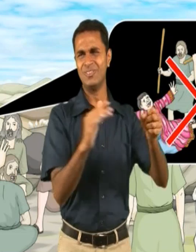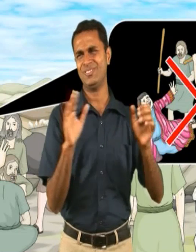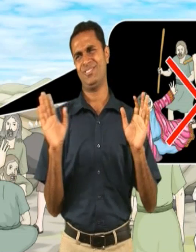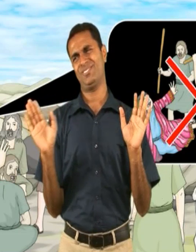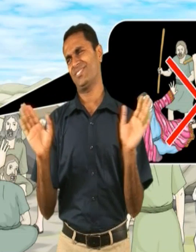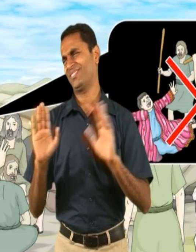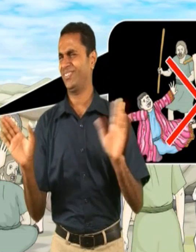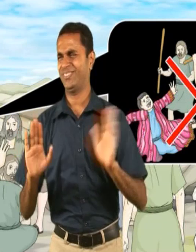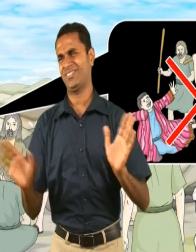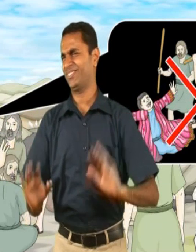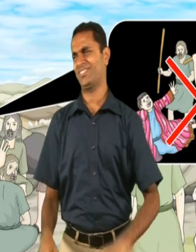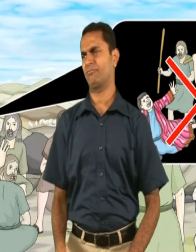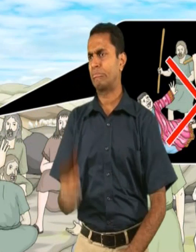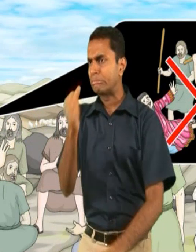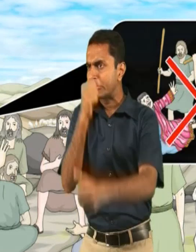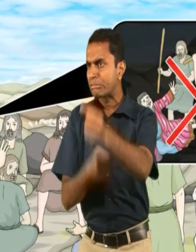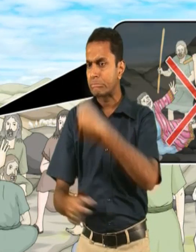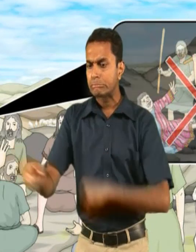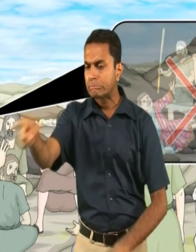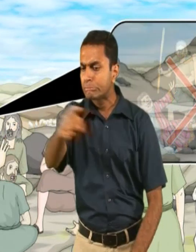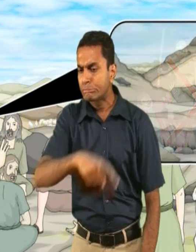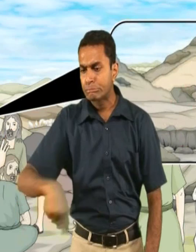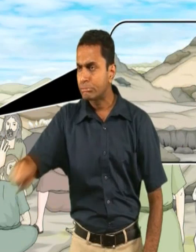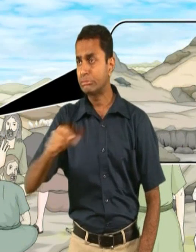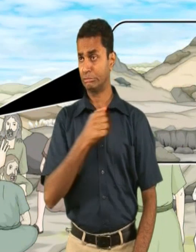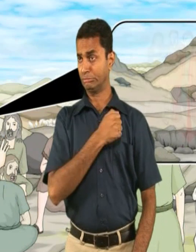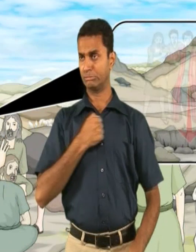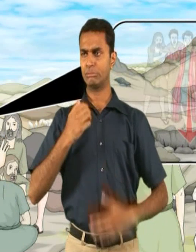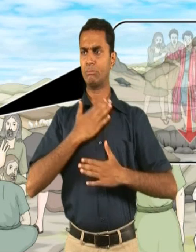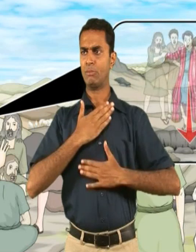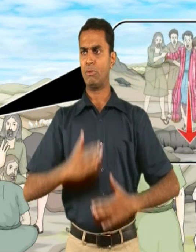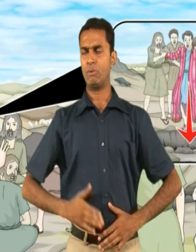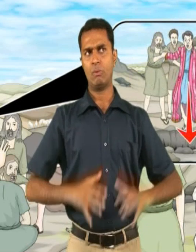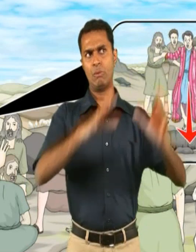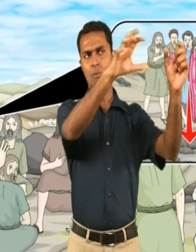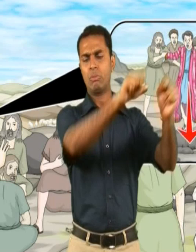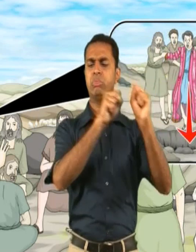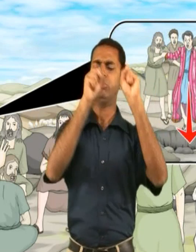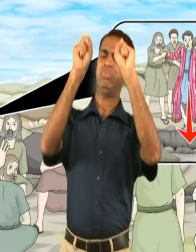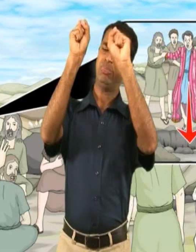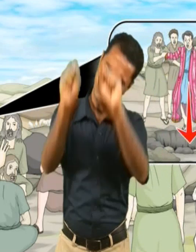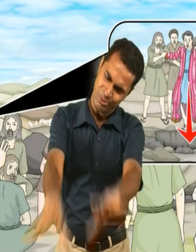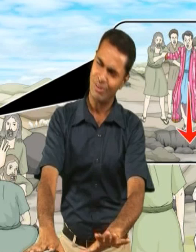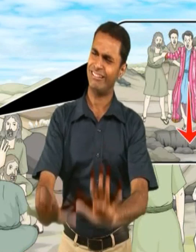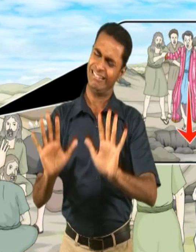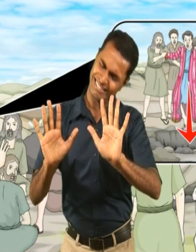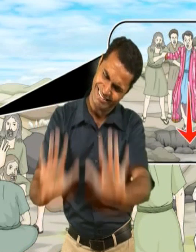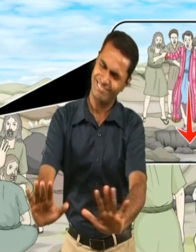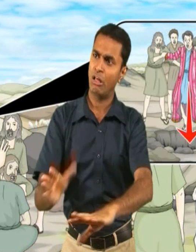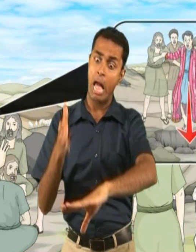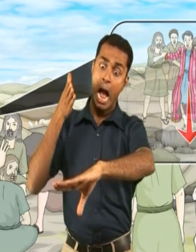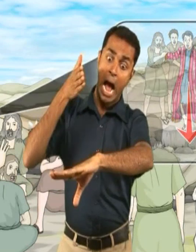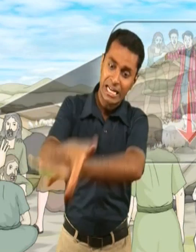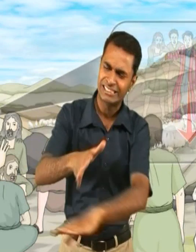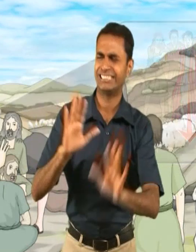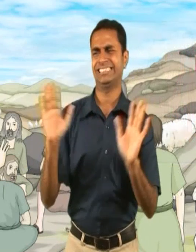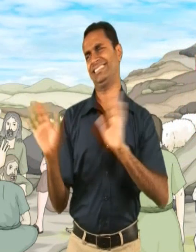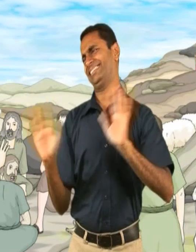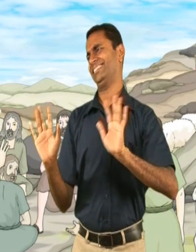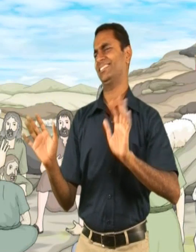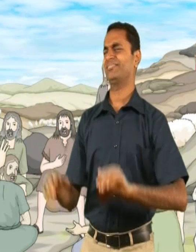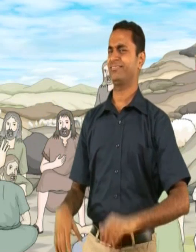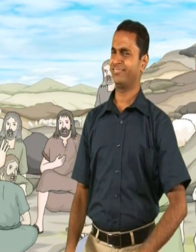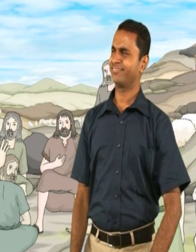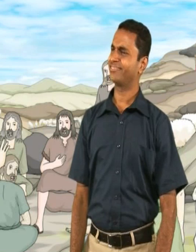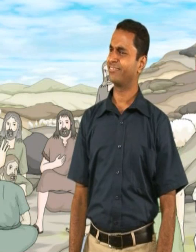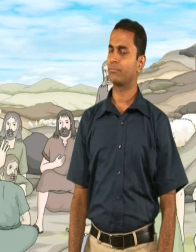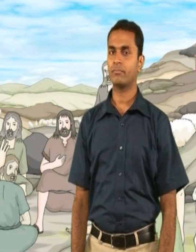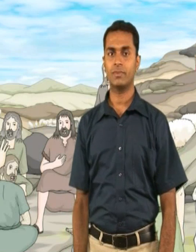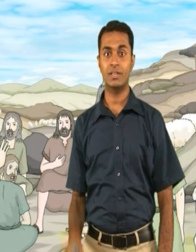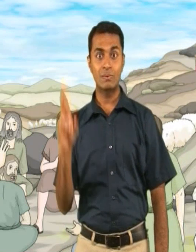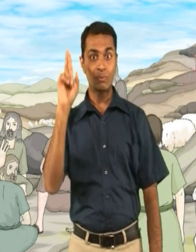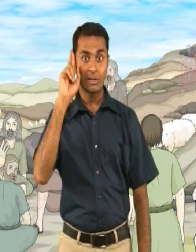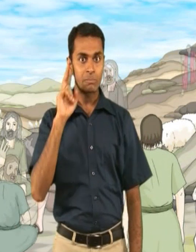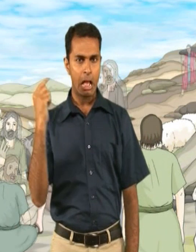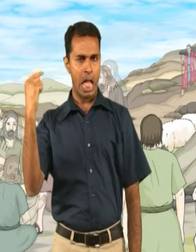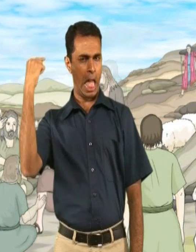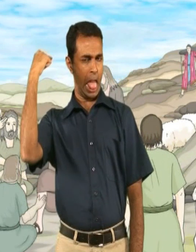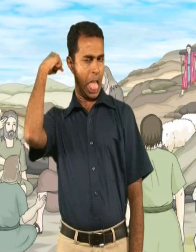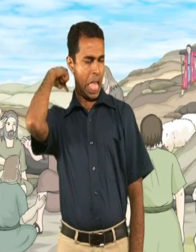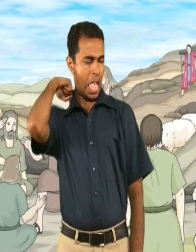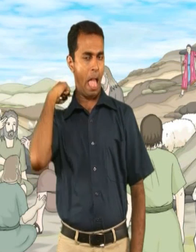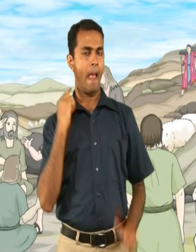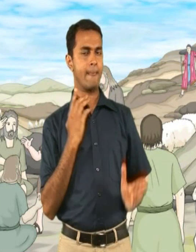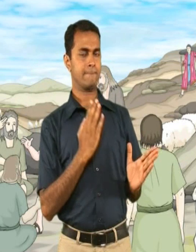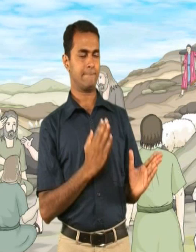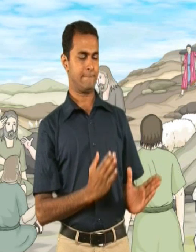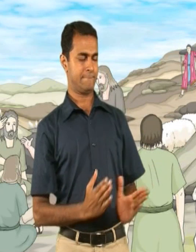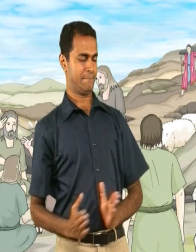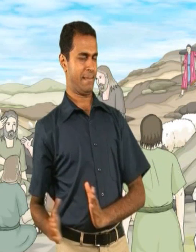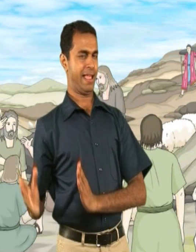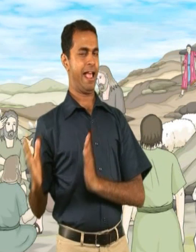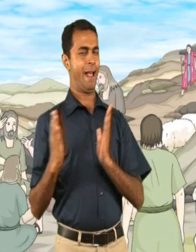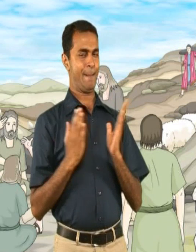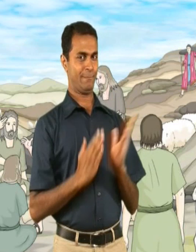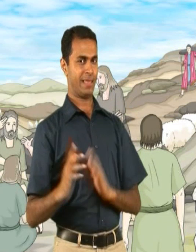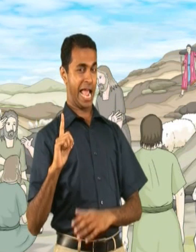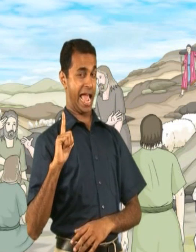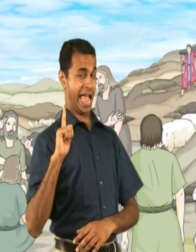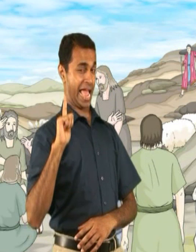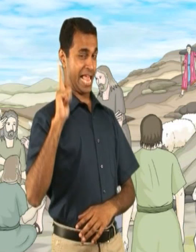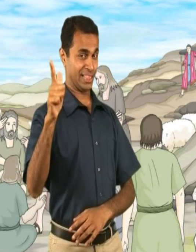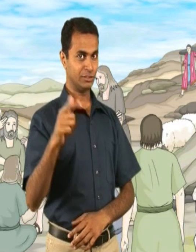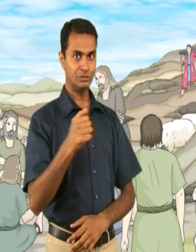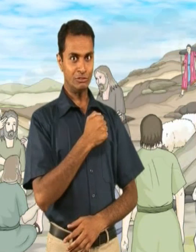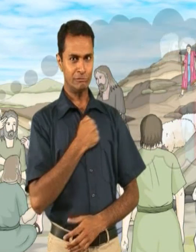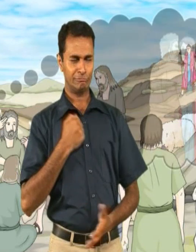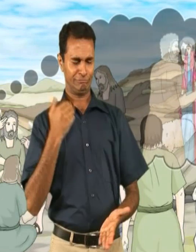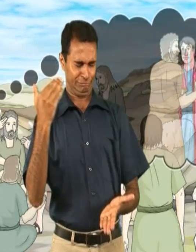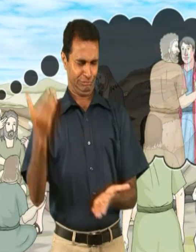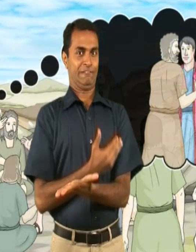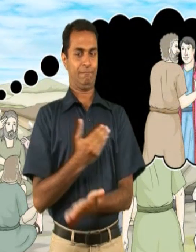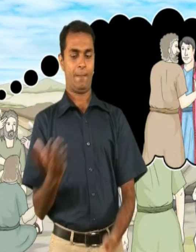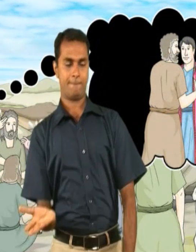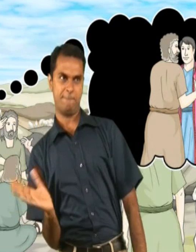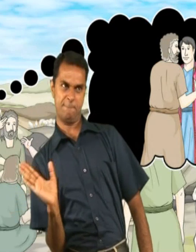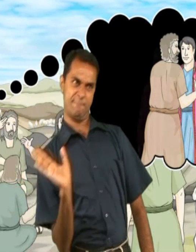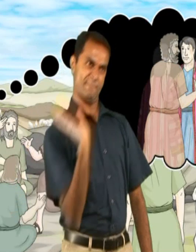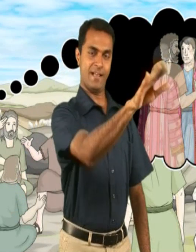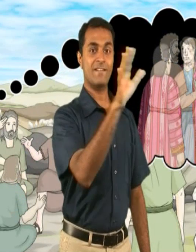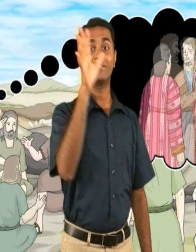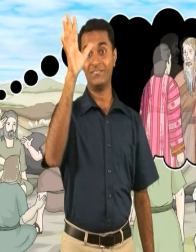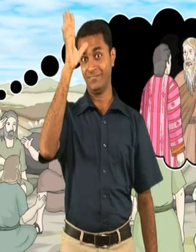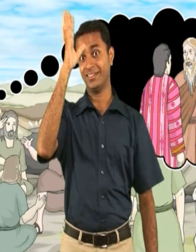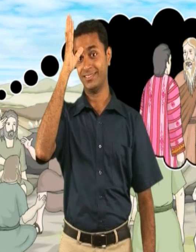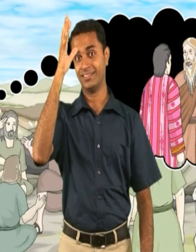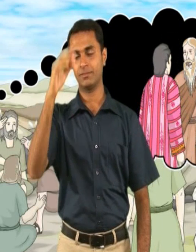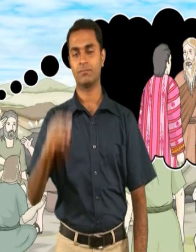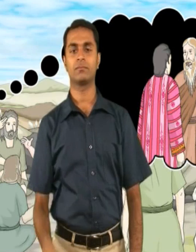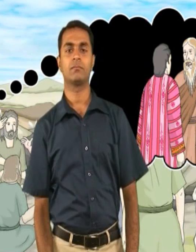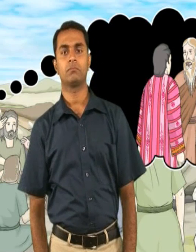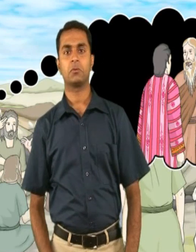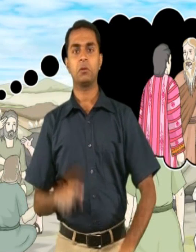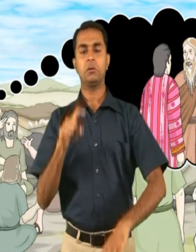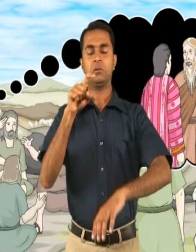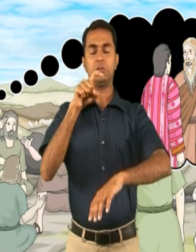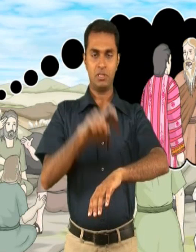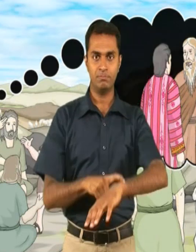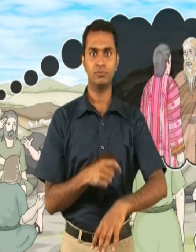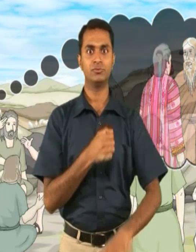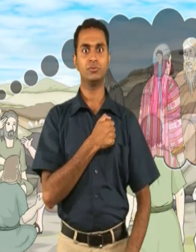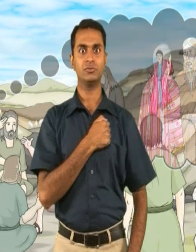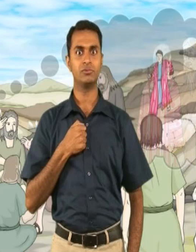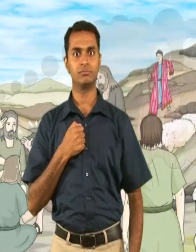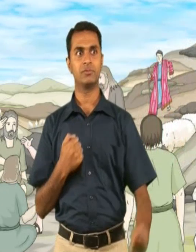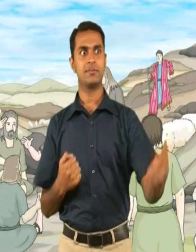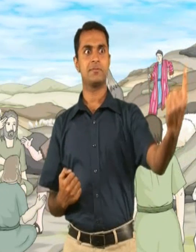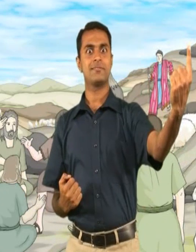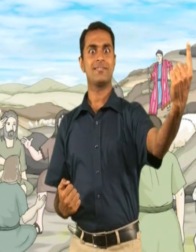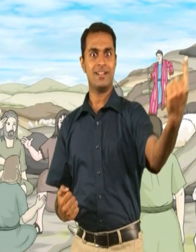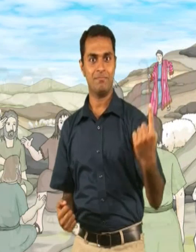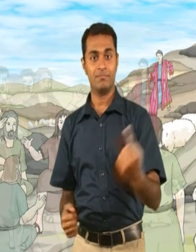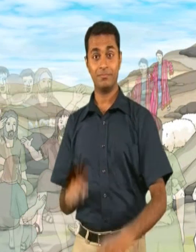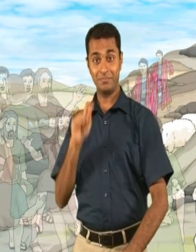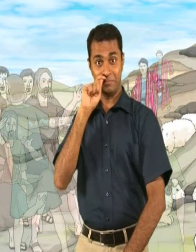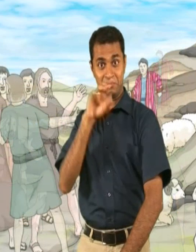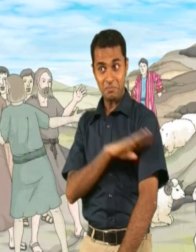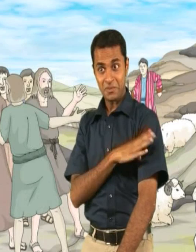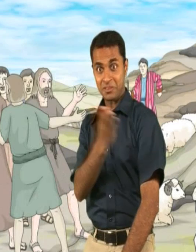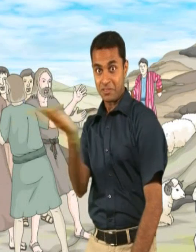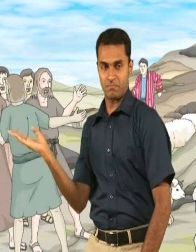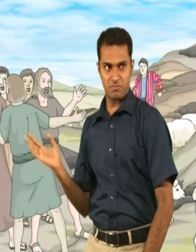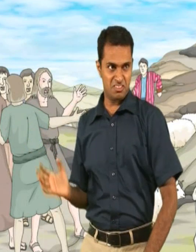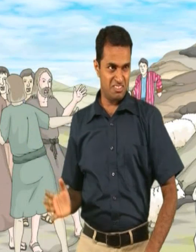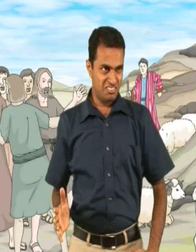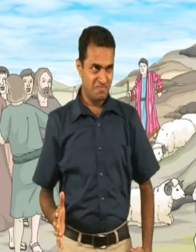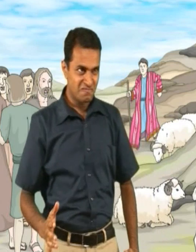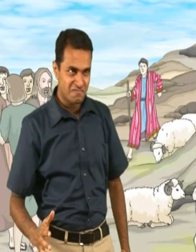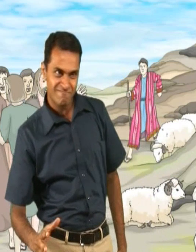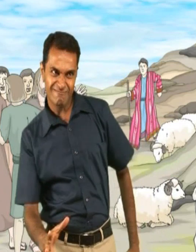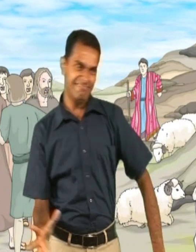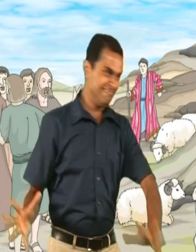Throw him into this pit in the wilderness, but do not lay a hand on him.” Reuben said this so that he could rescue Joseph from their hands and return him to his father.